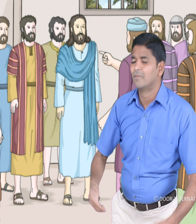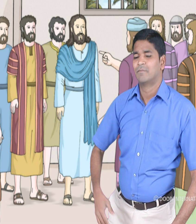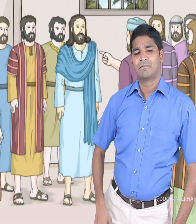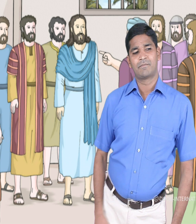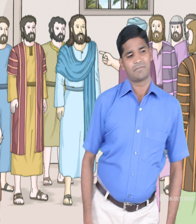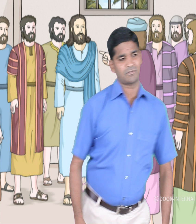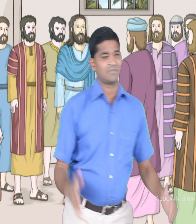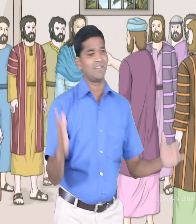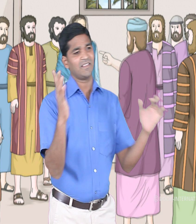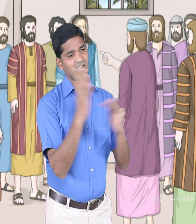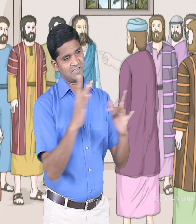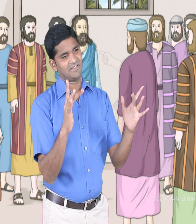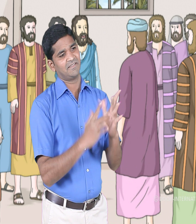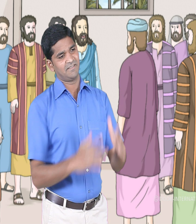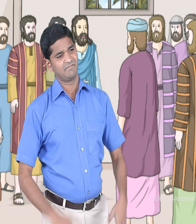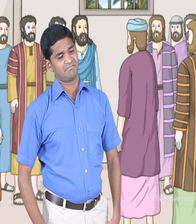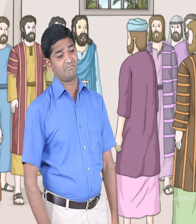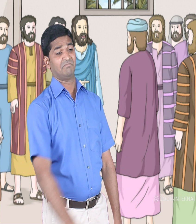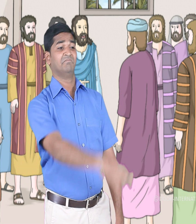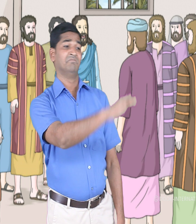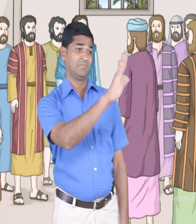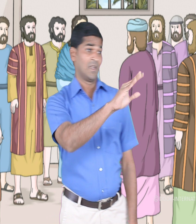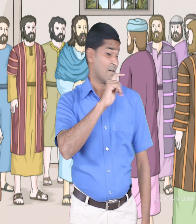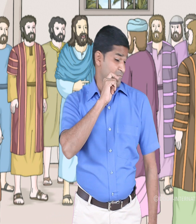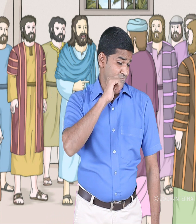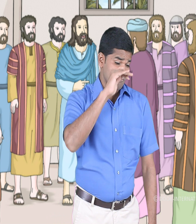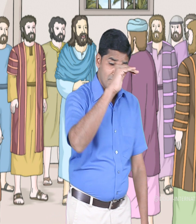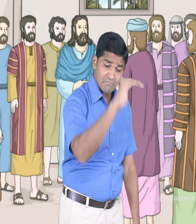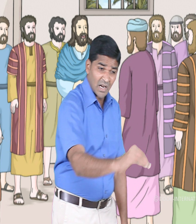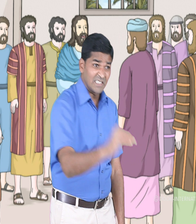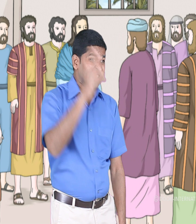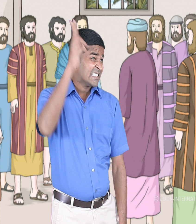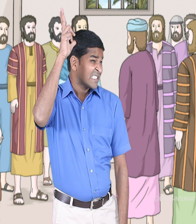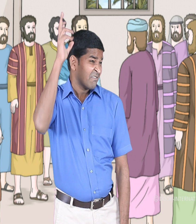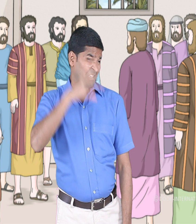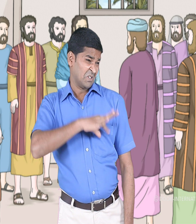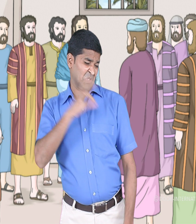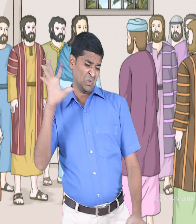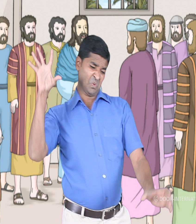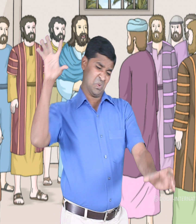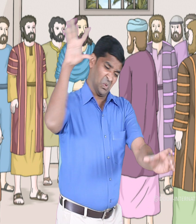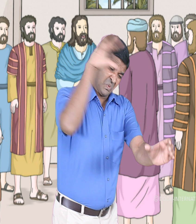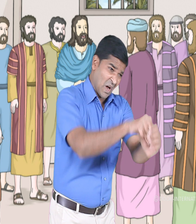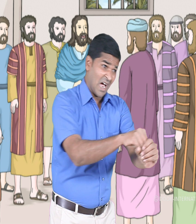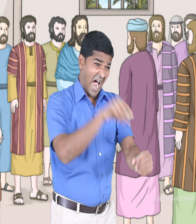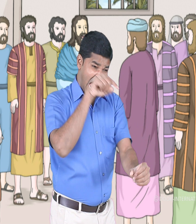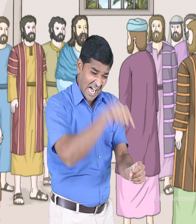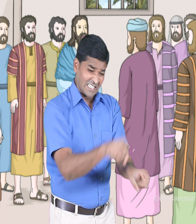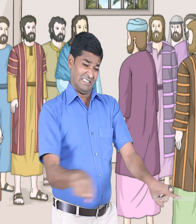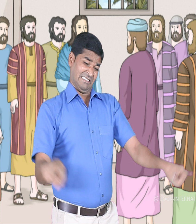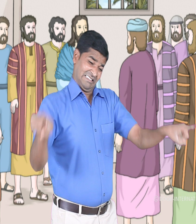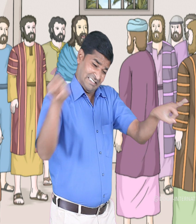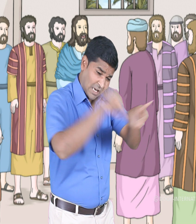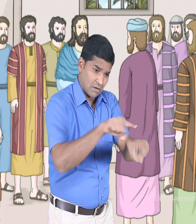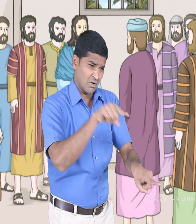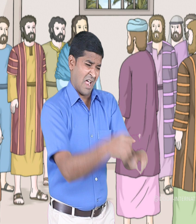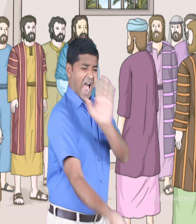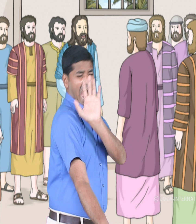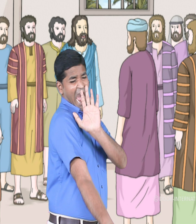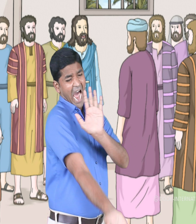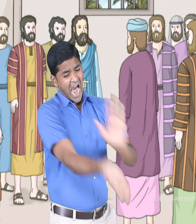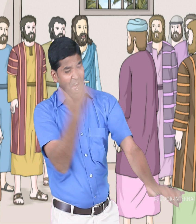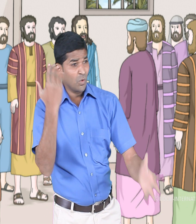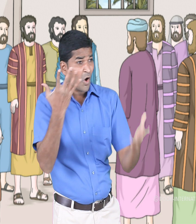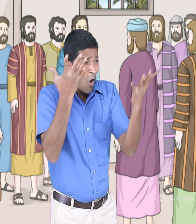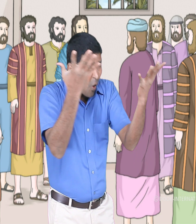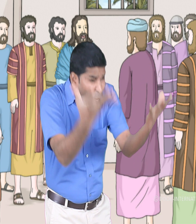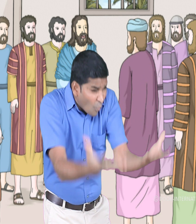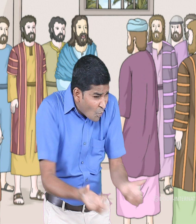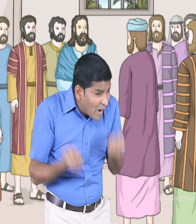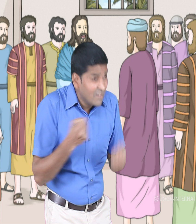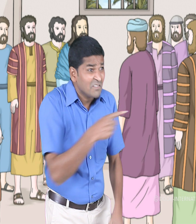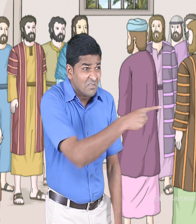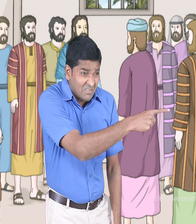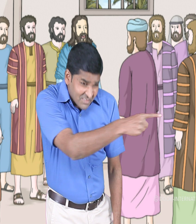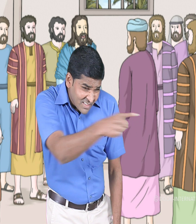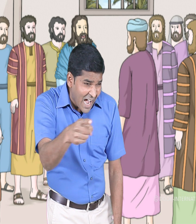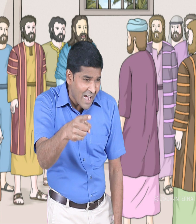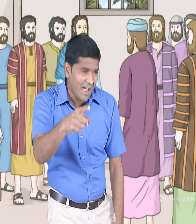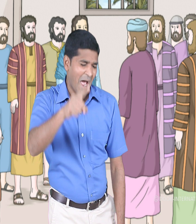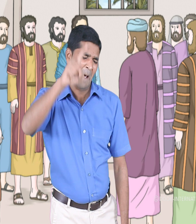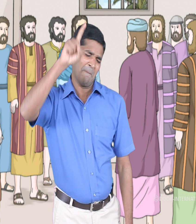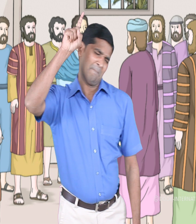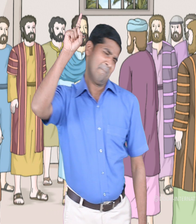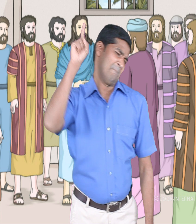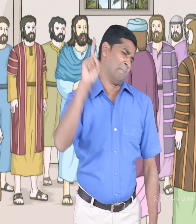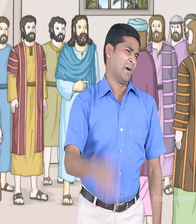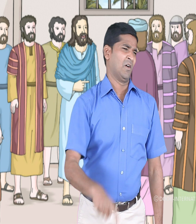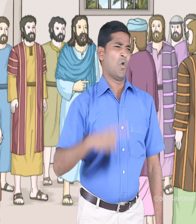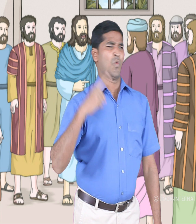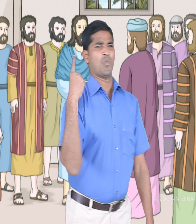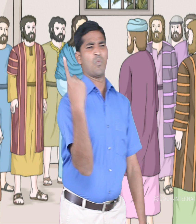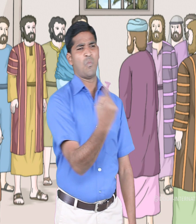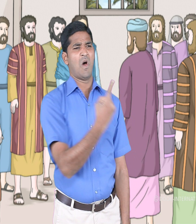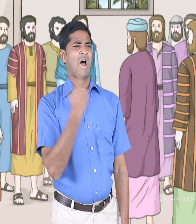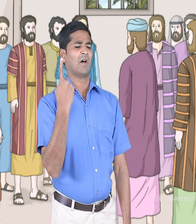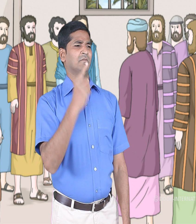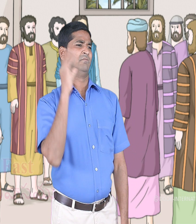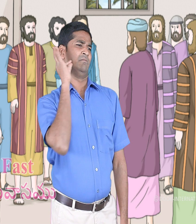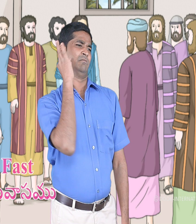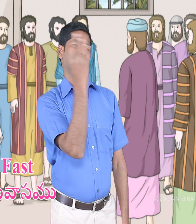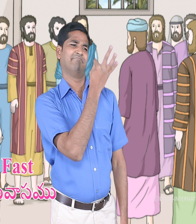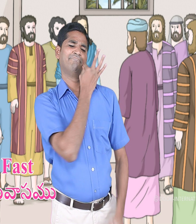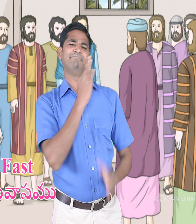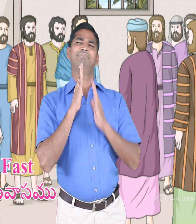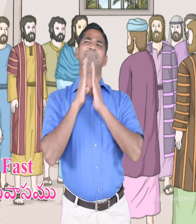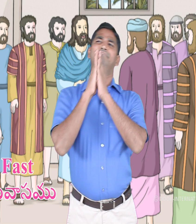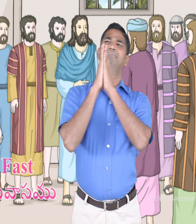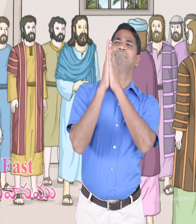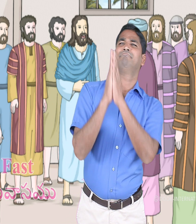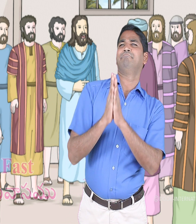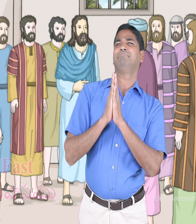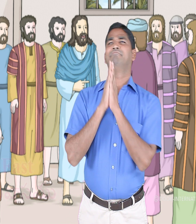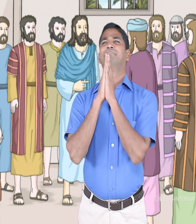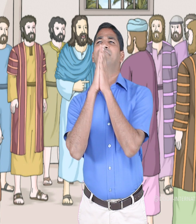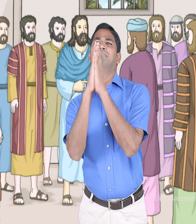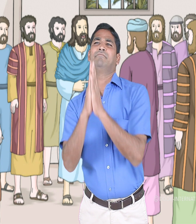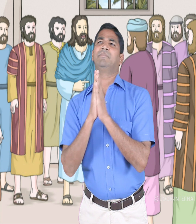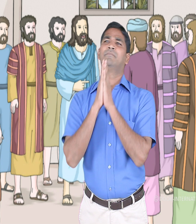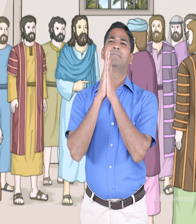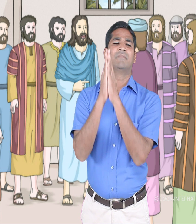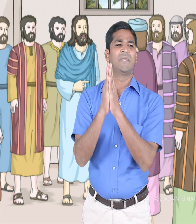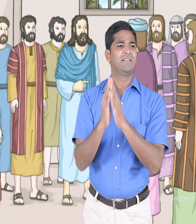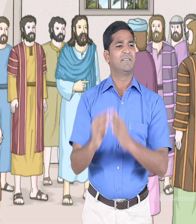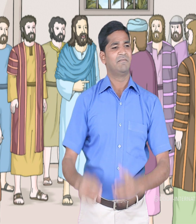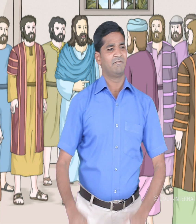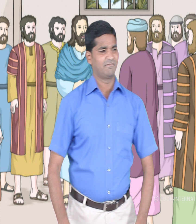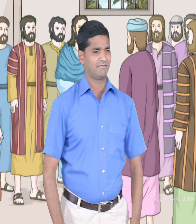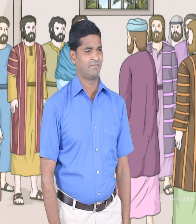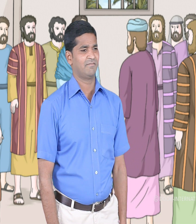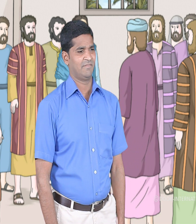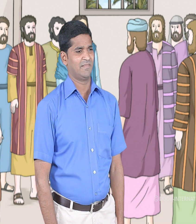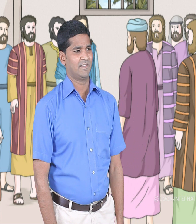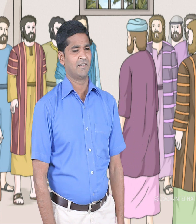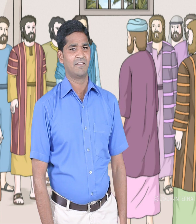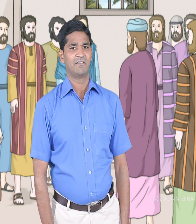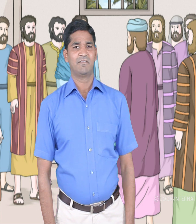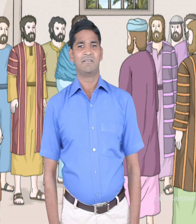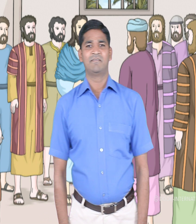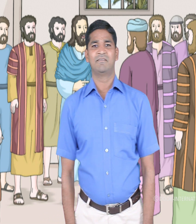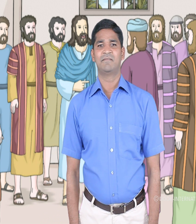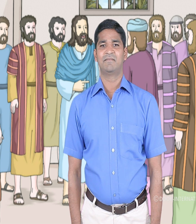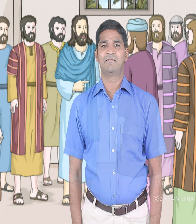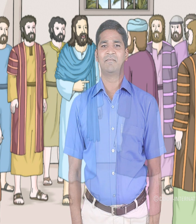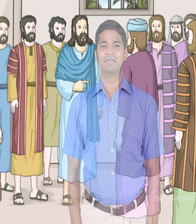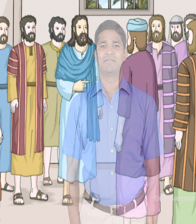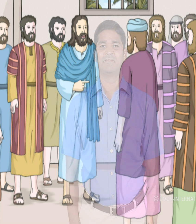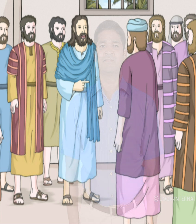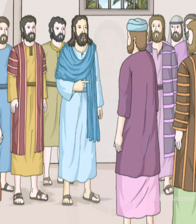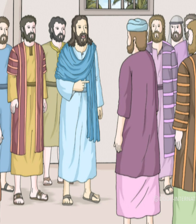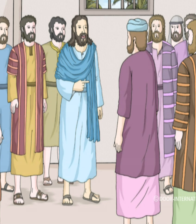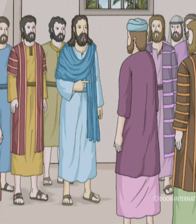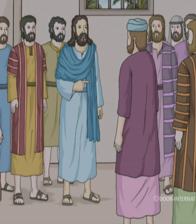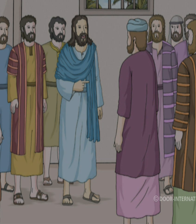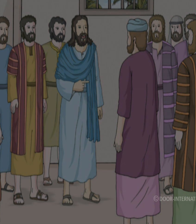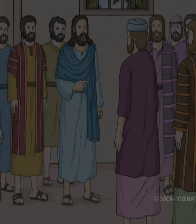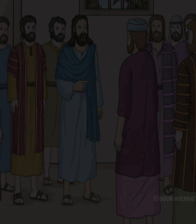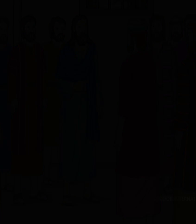Jesus answered, “This kind cannot come out, except by prayer.”